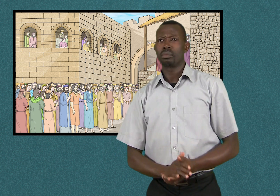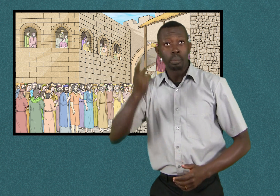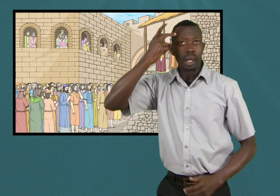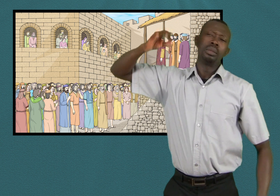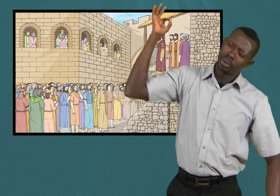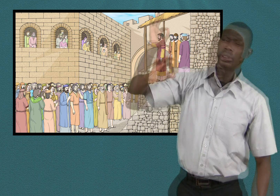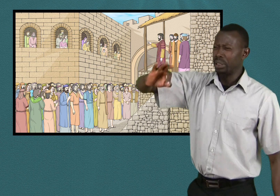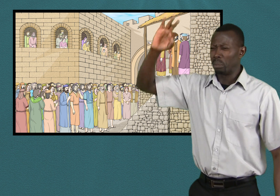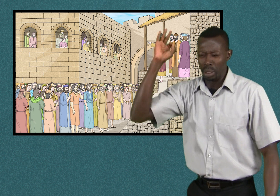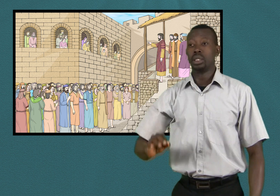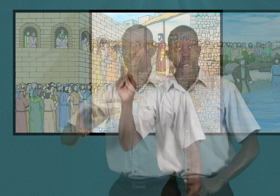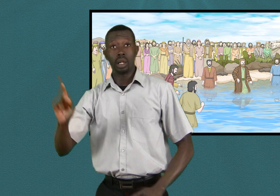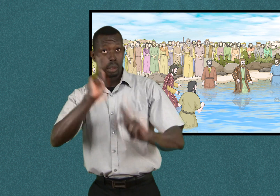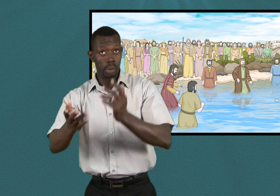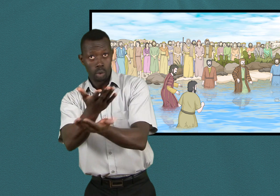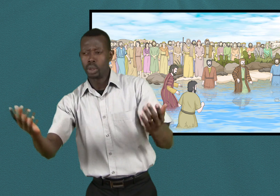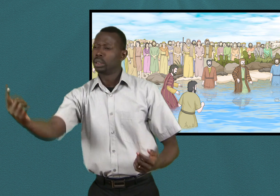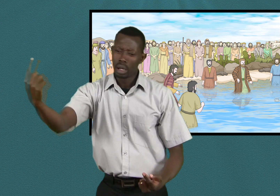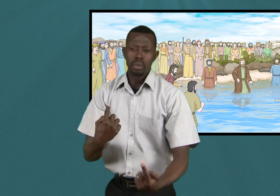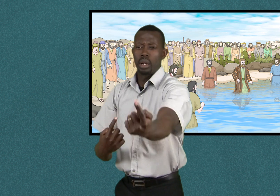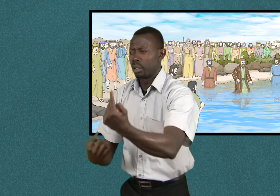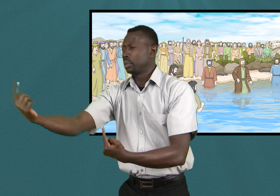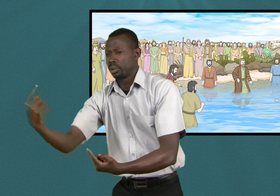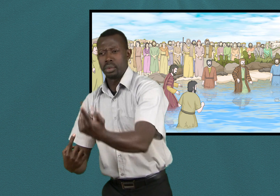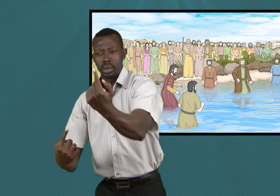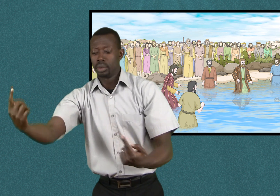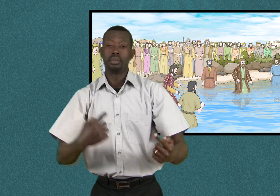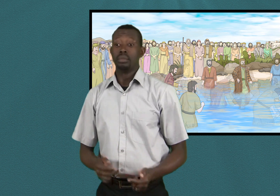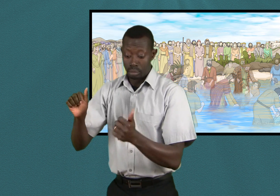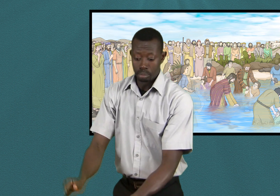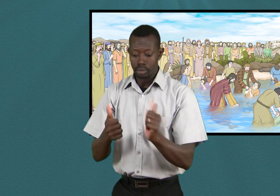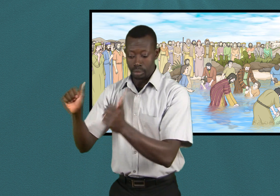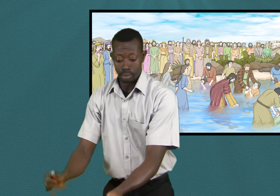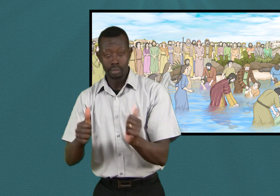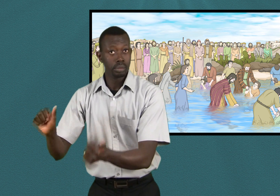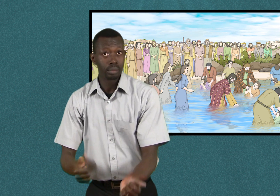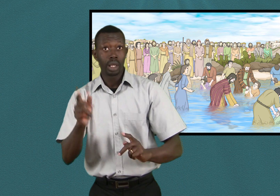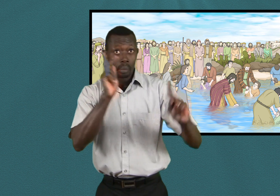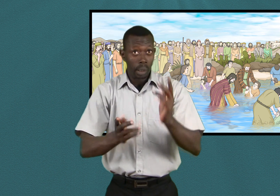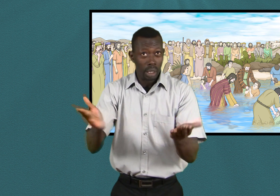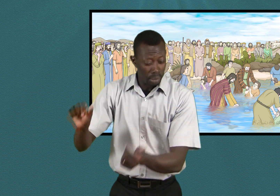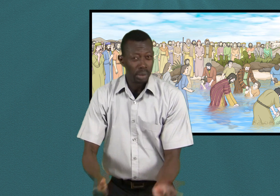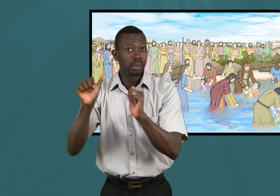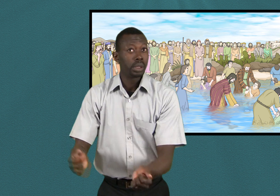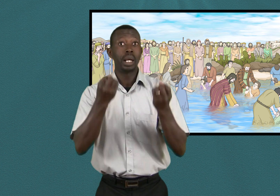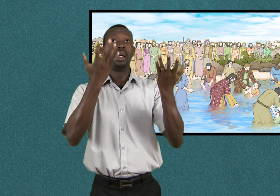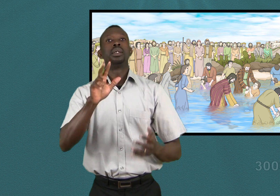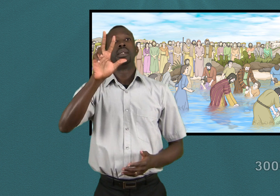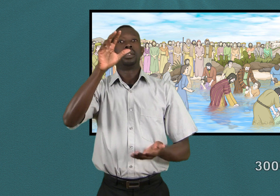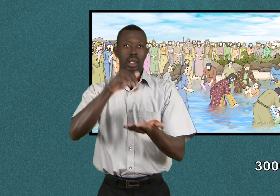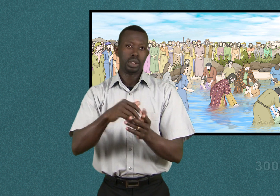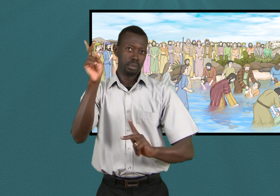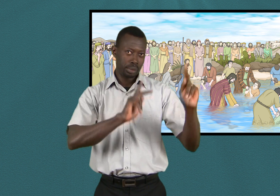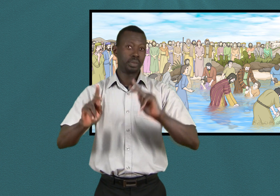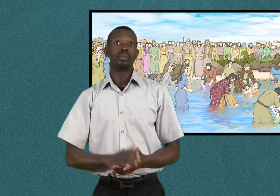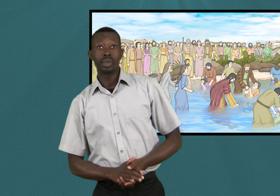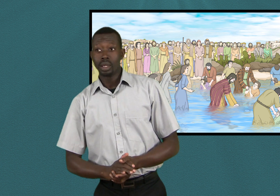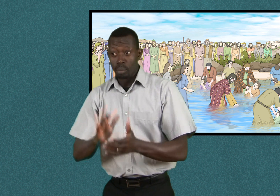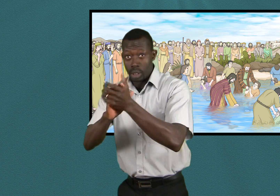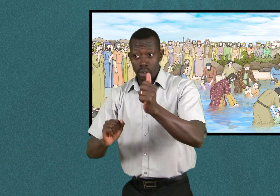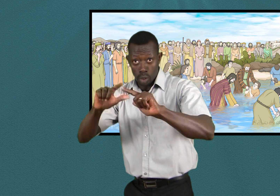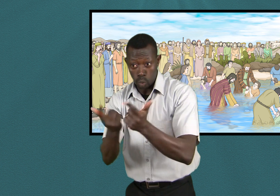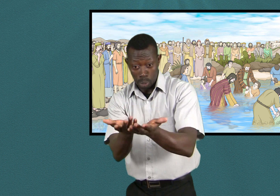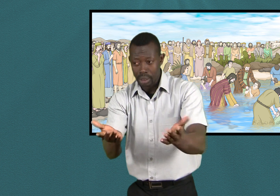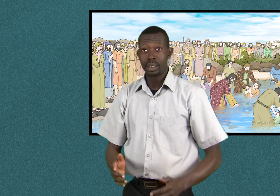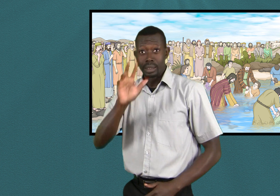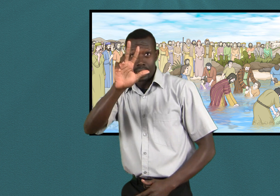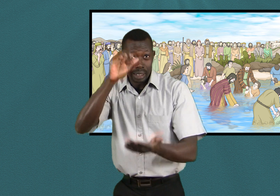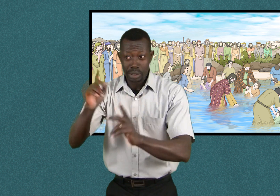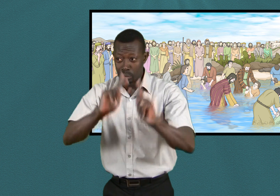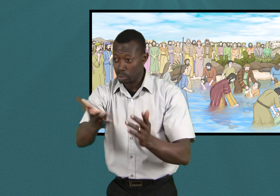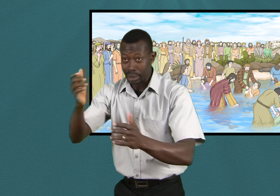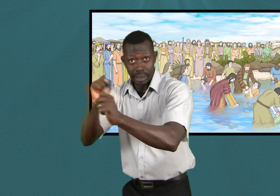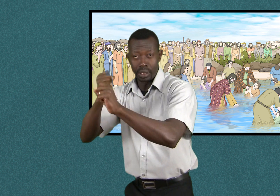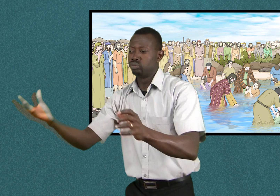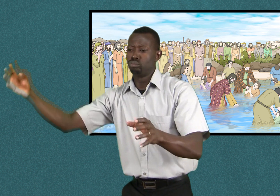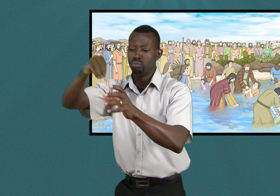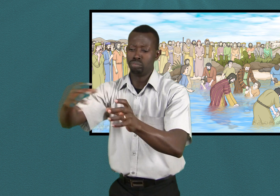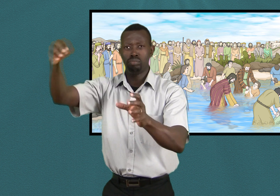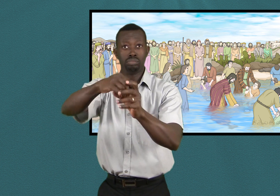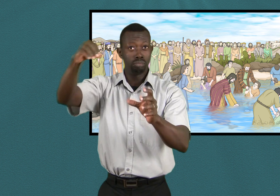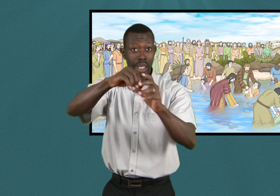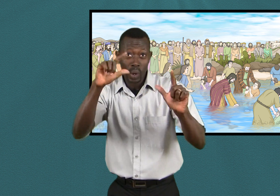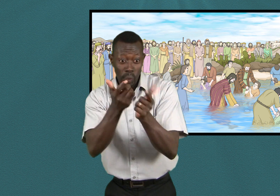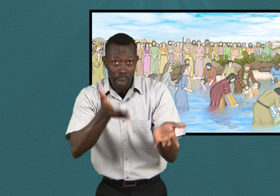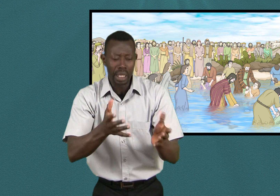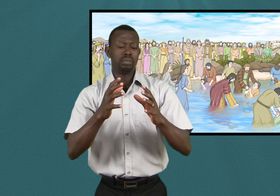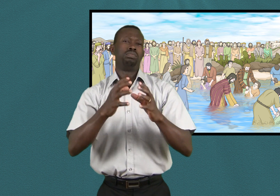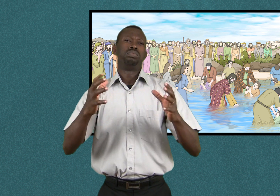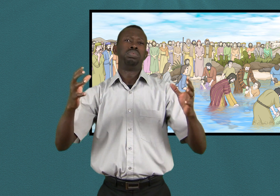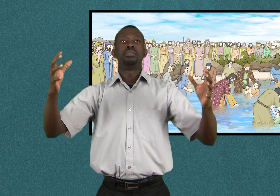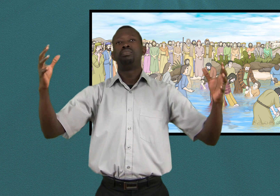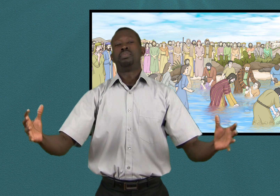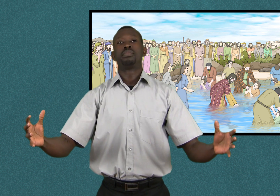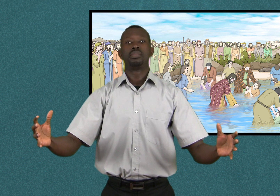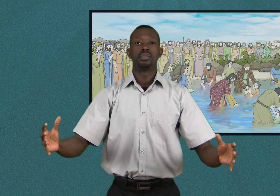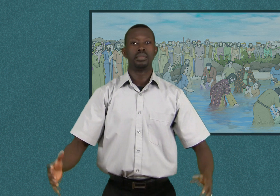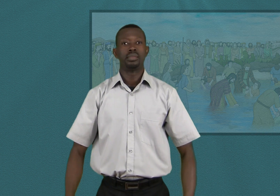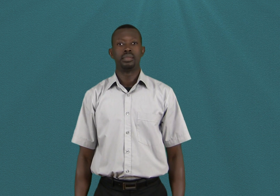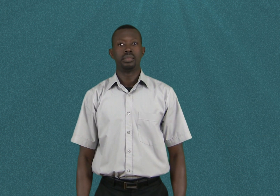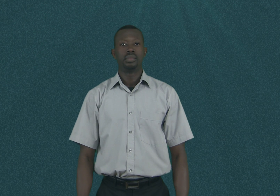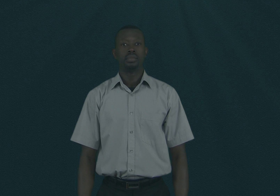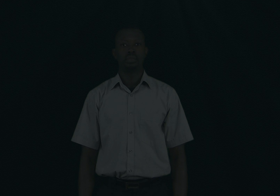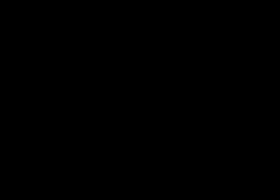Those who embraced his message were baptized, and about three thousand were added to the believers that day.